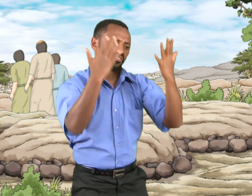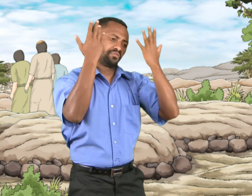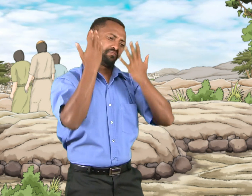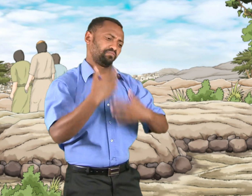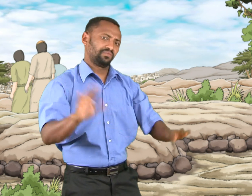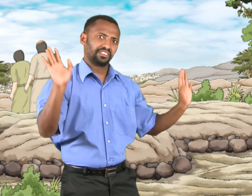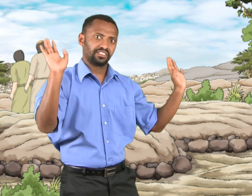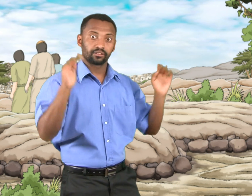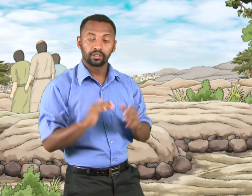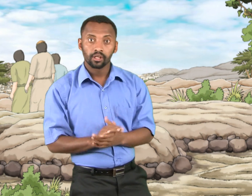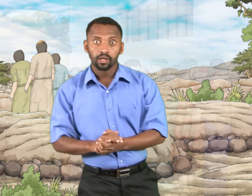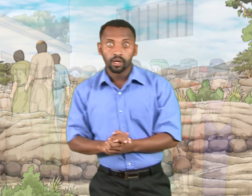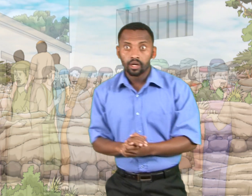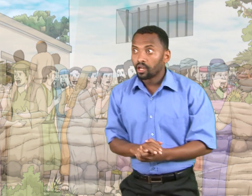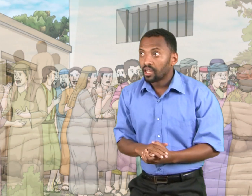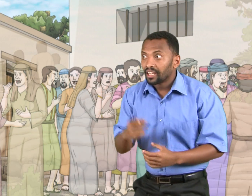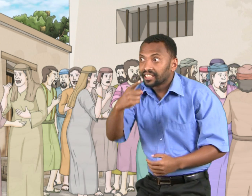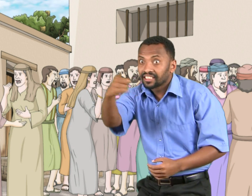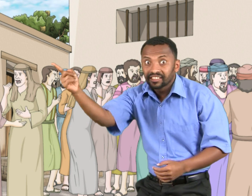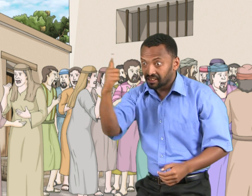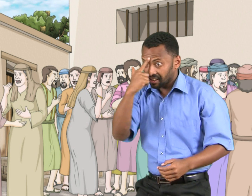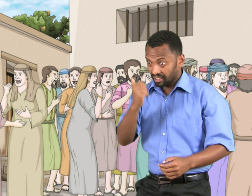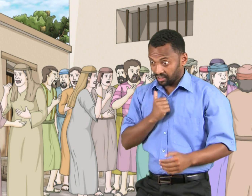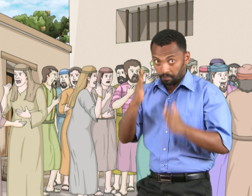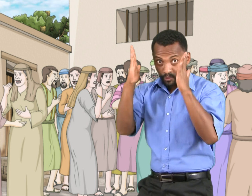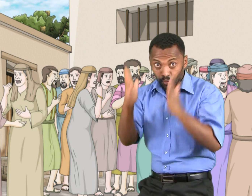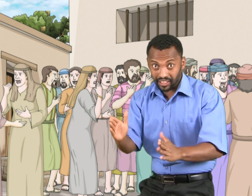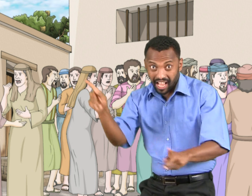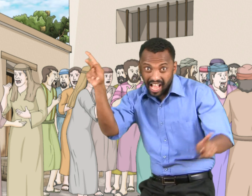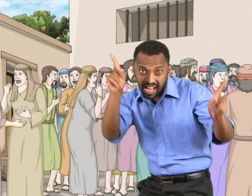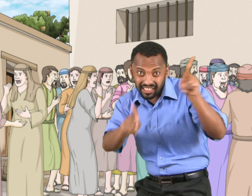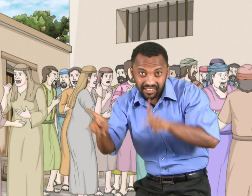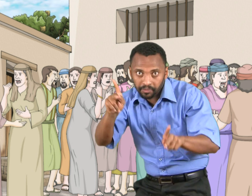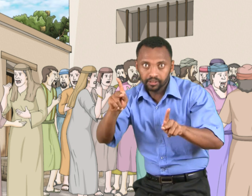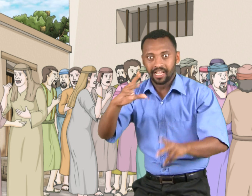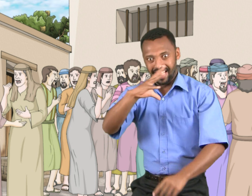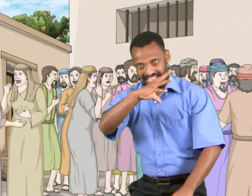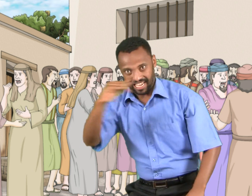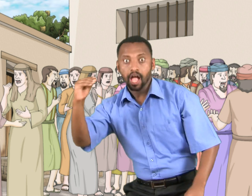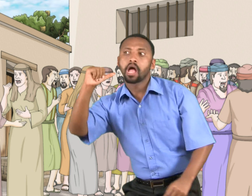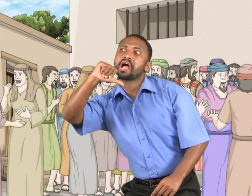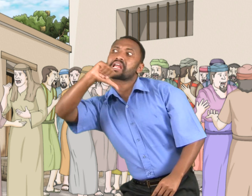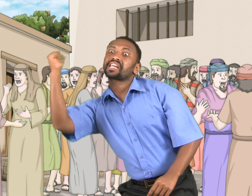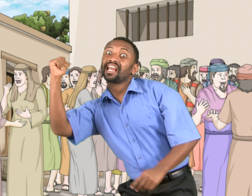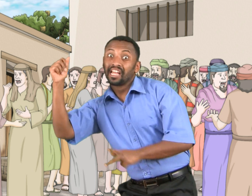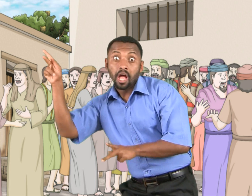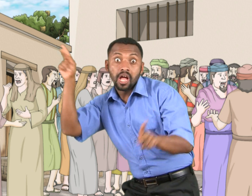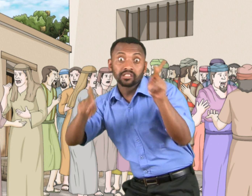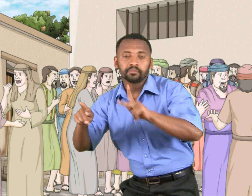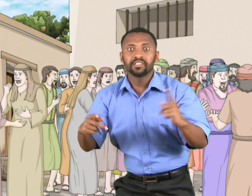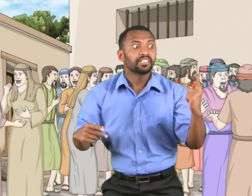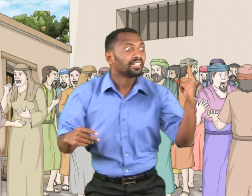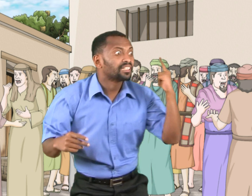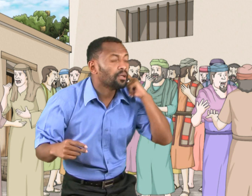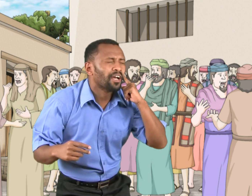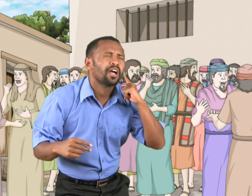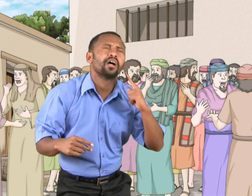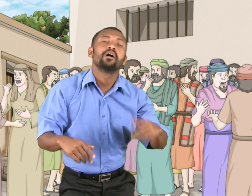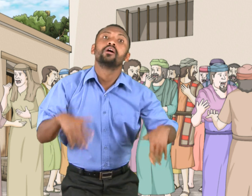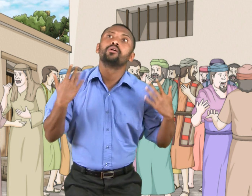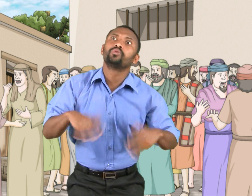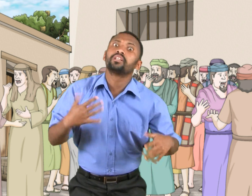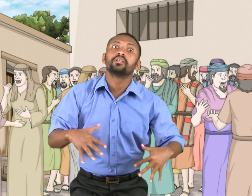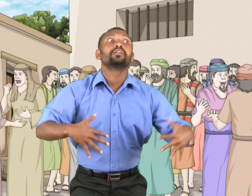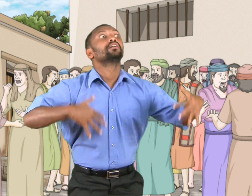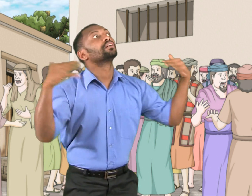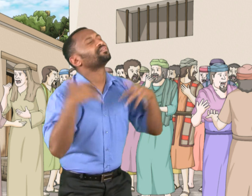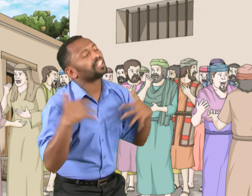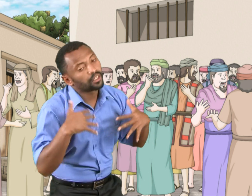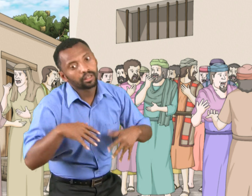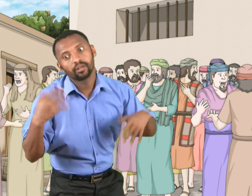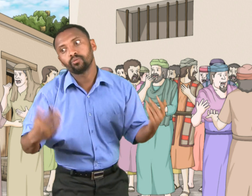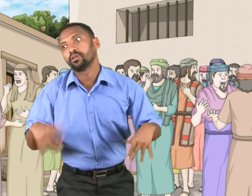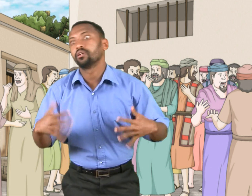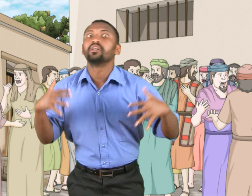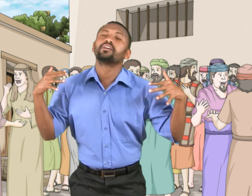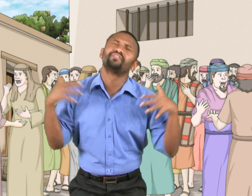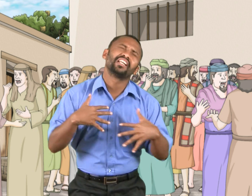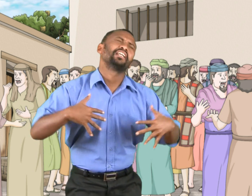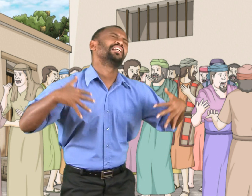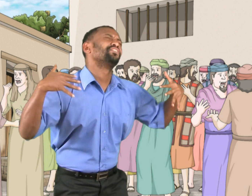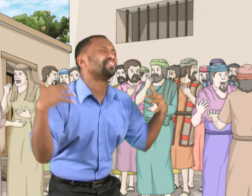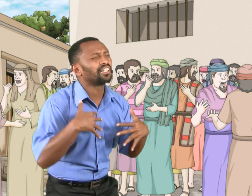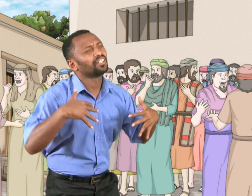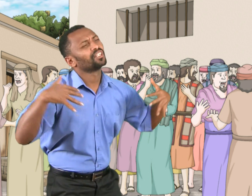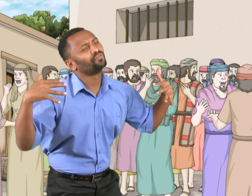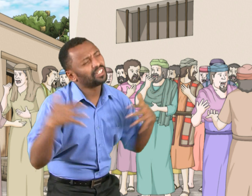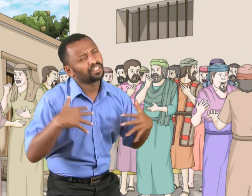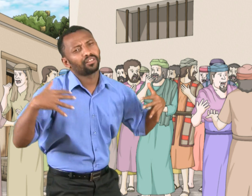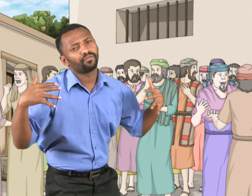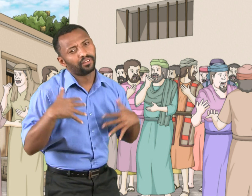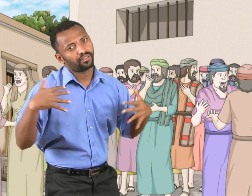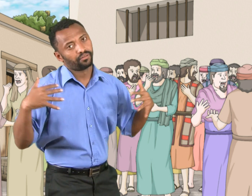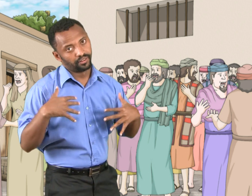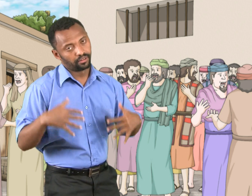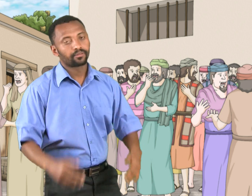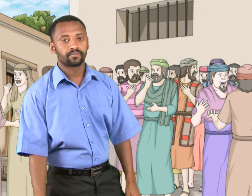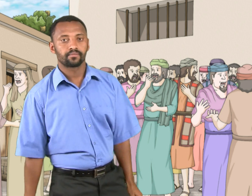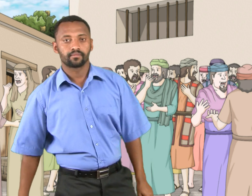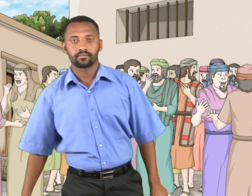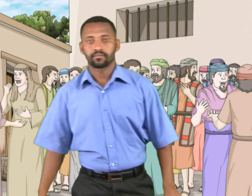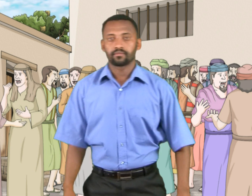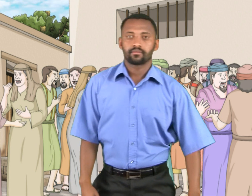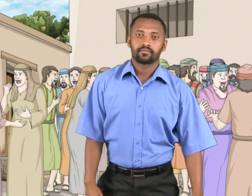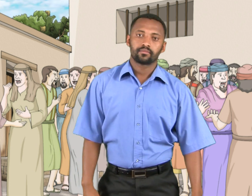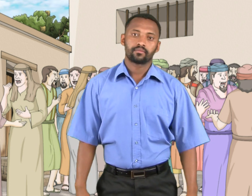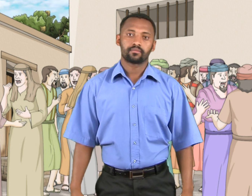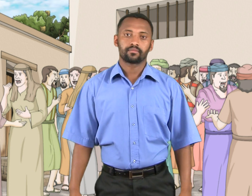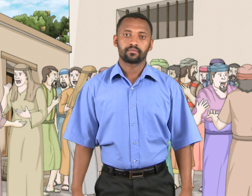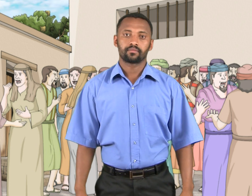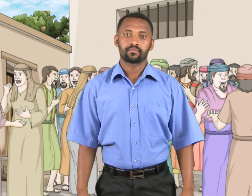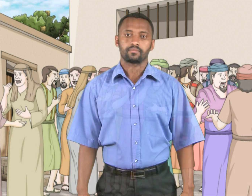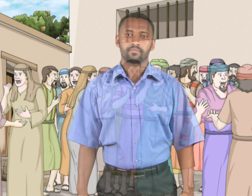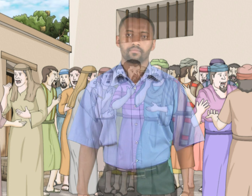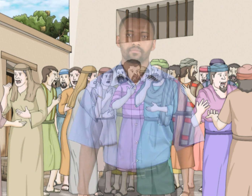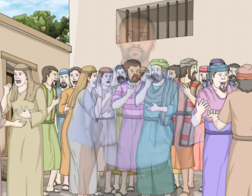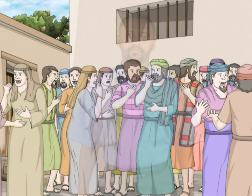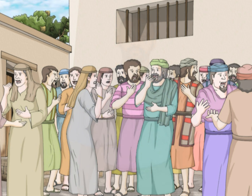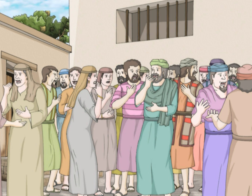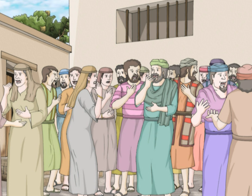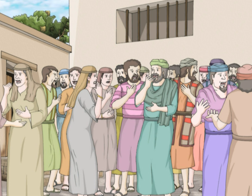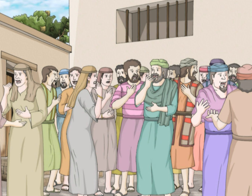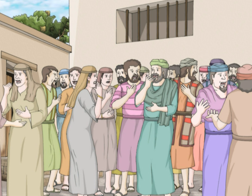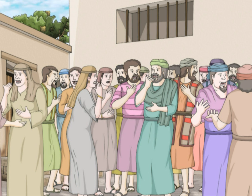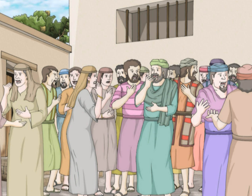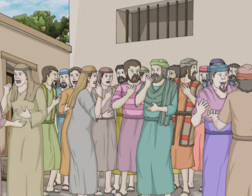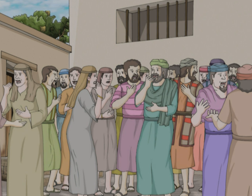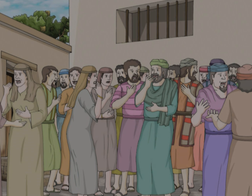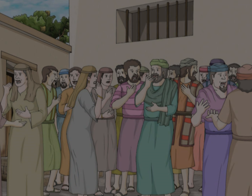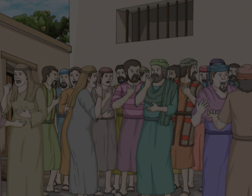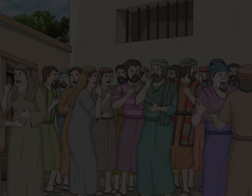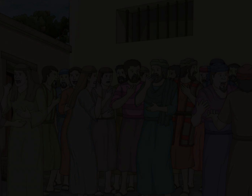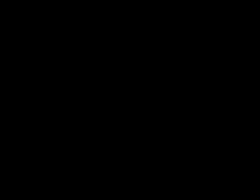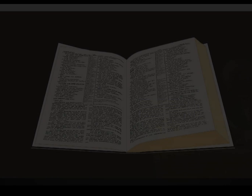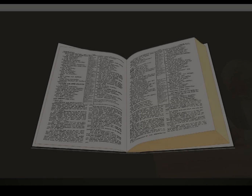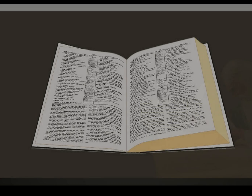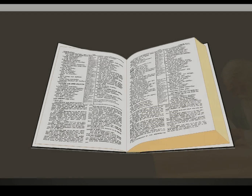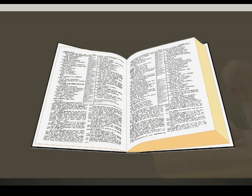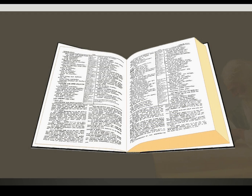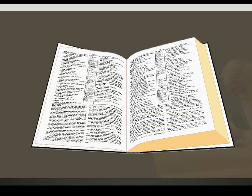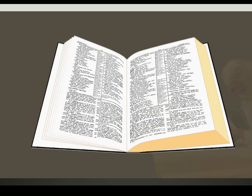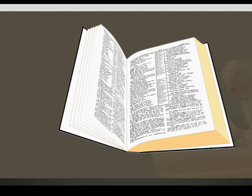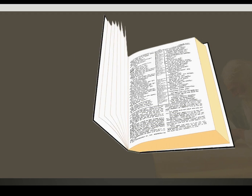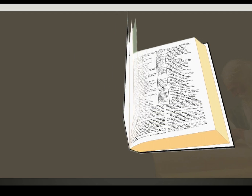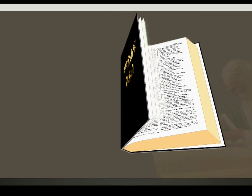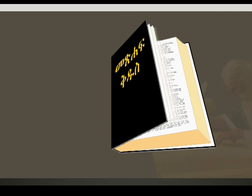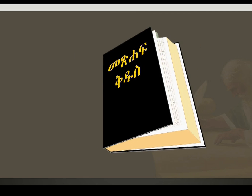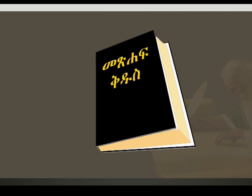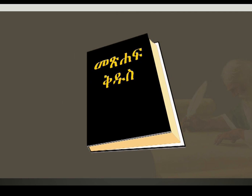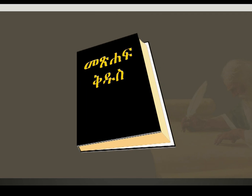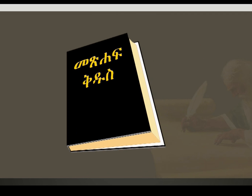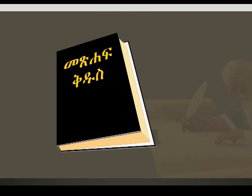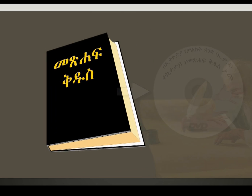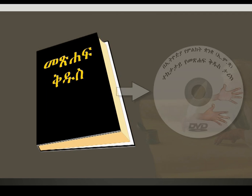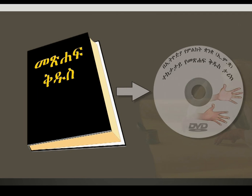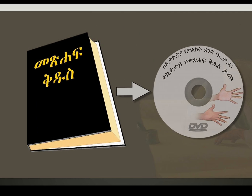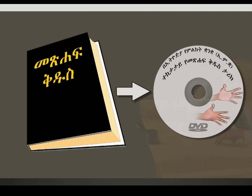And great fear came over the whole church and all who heard about these events.